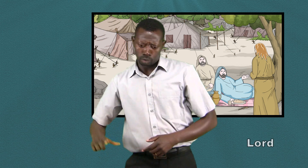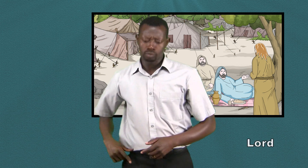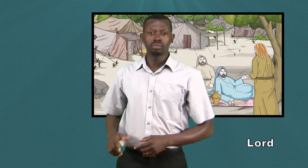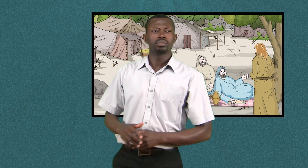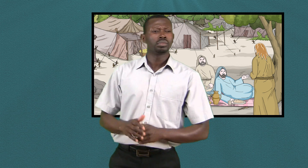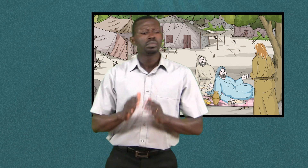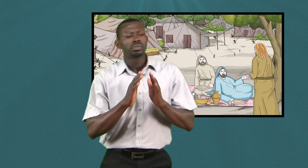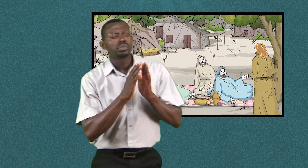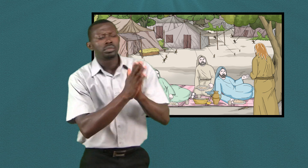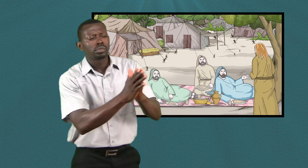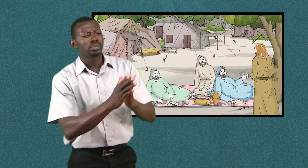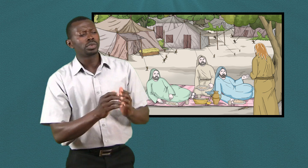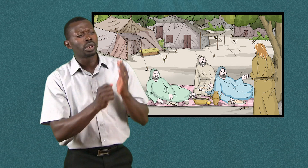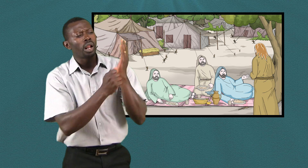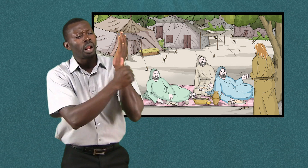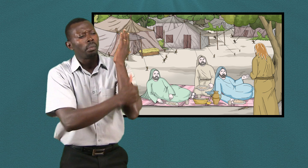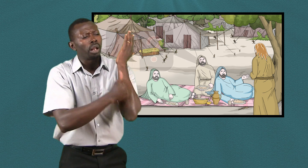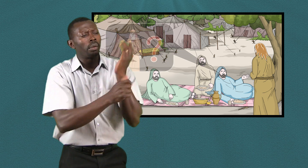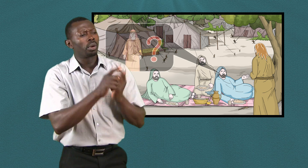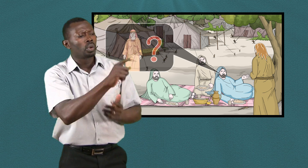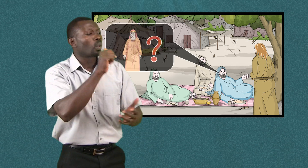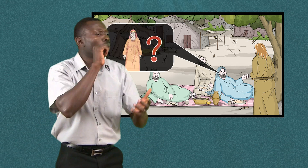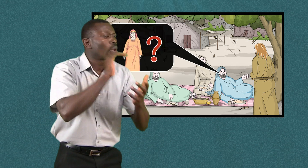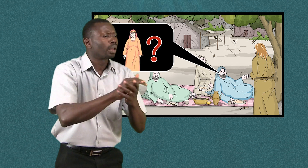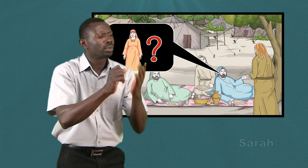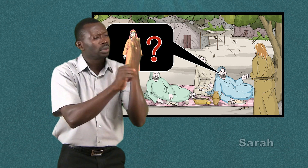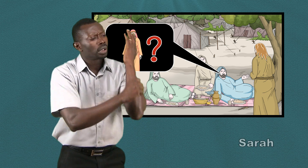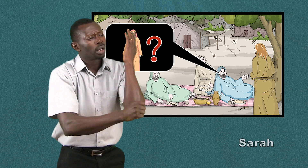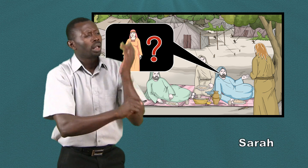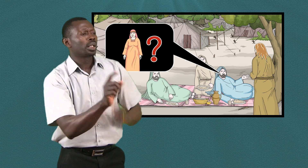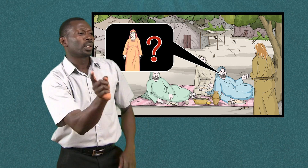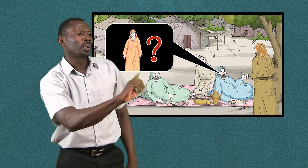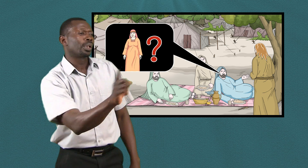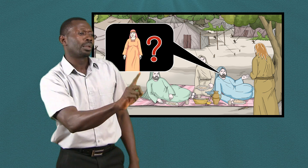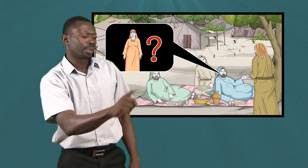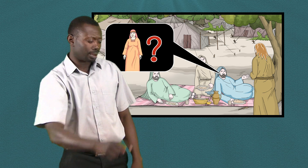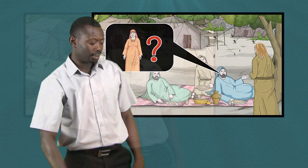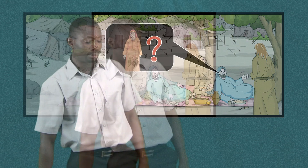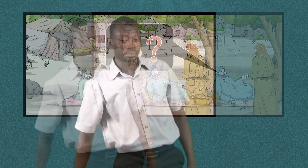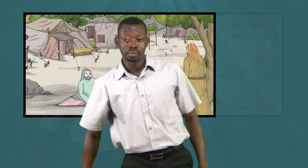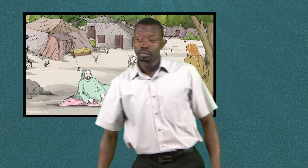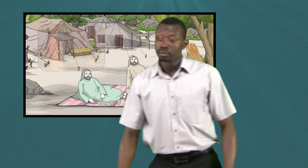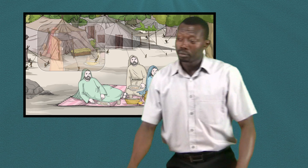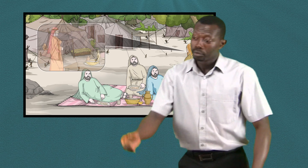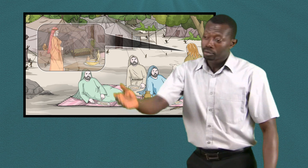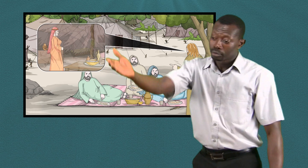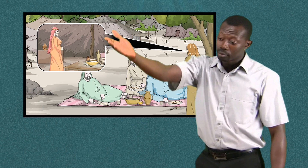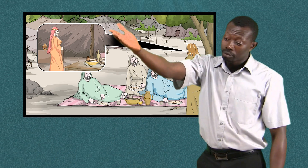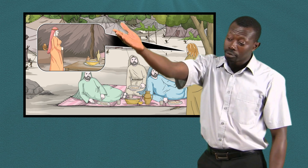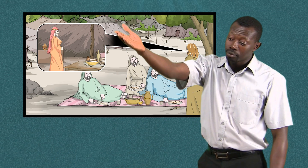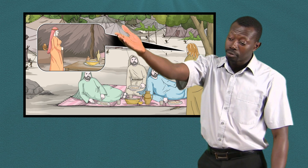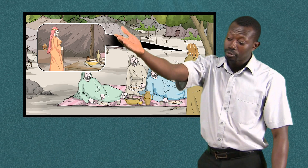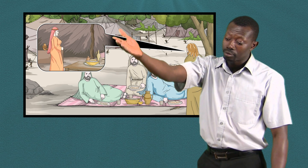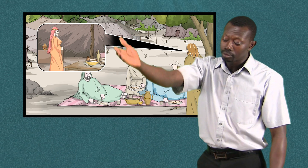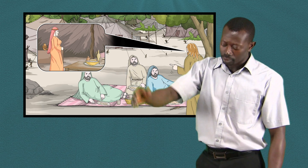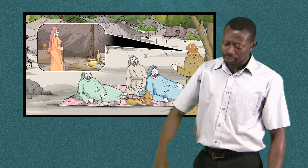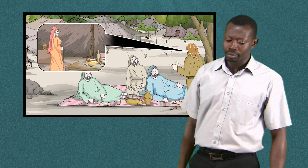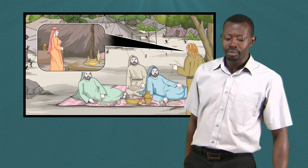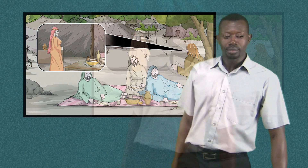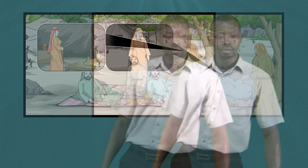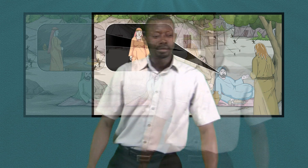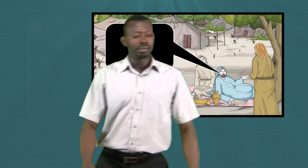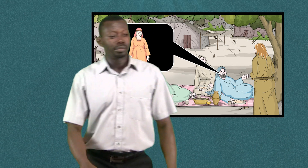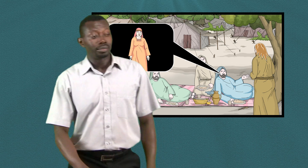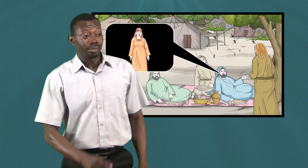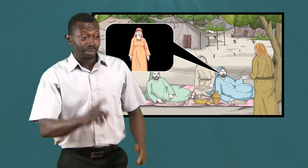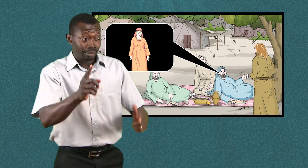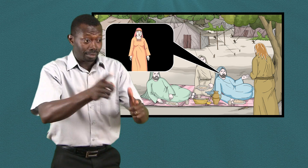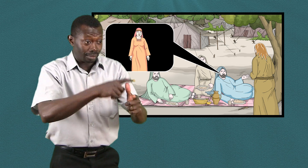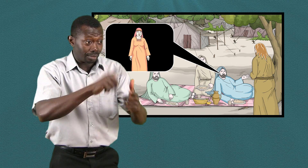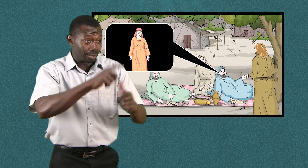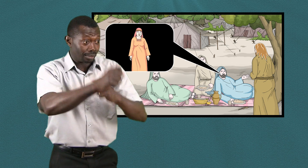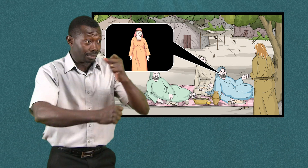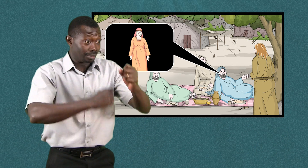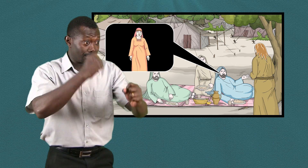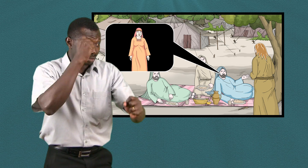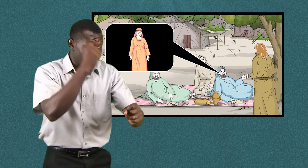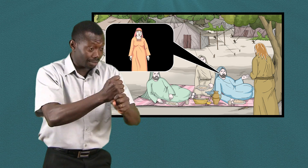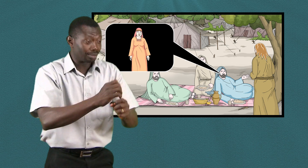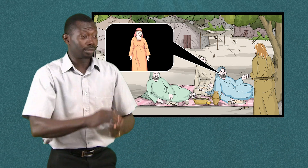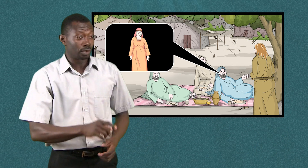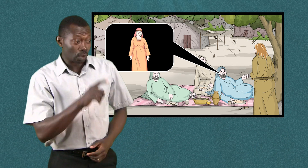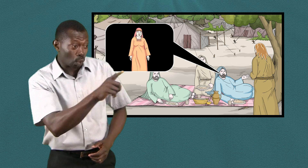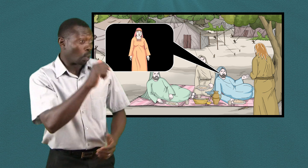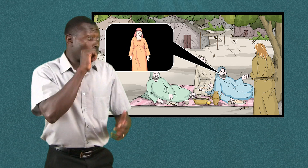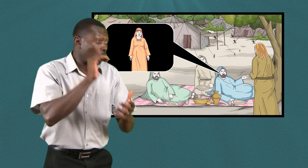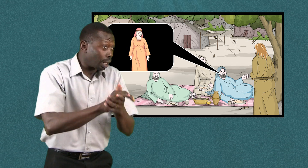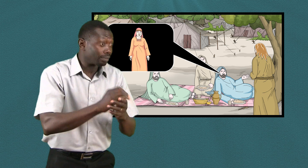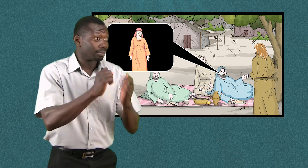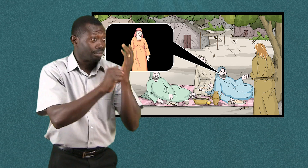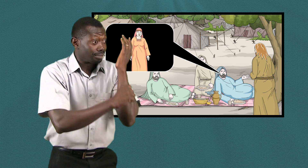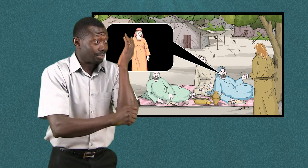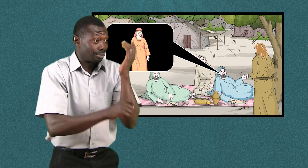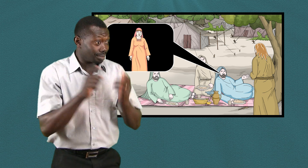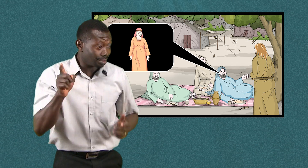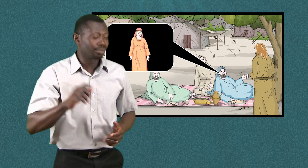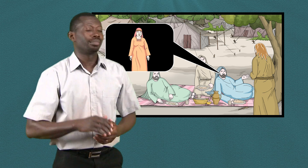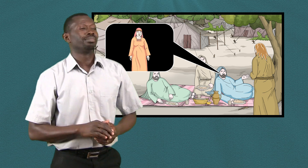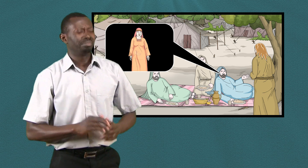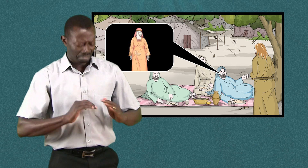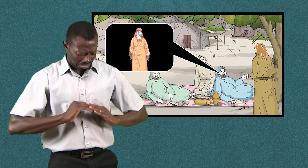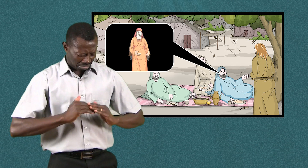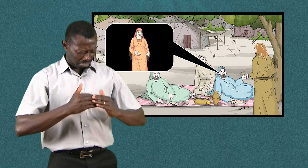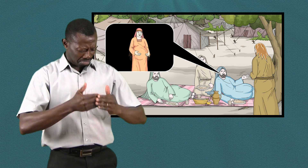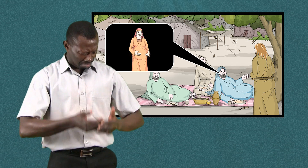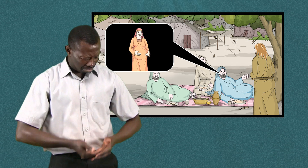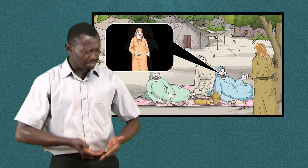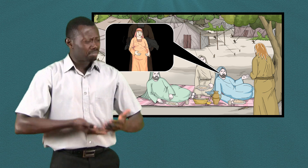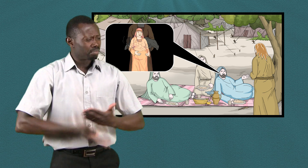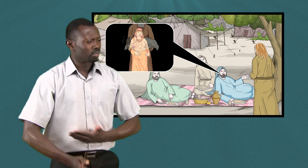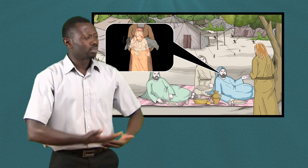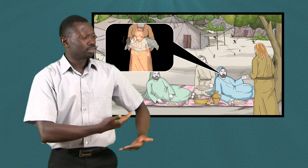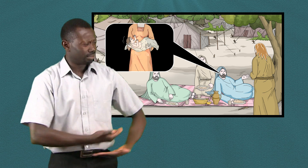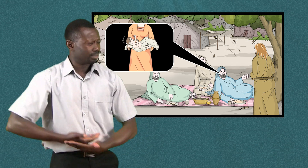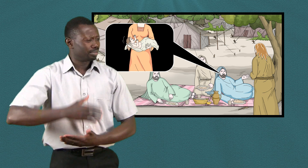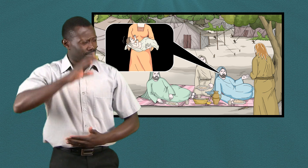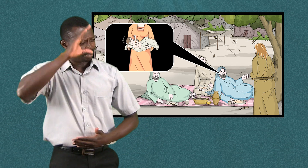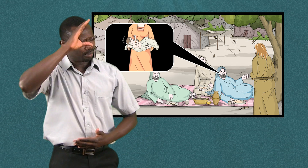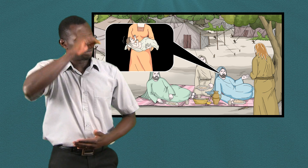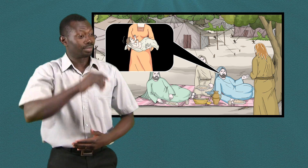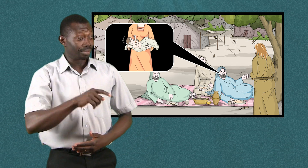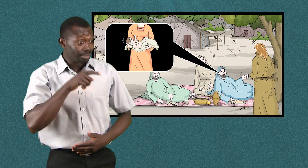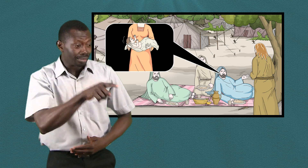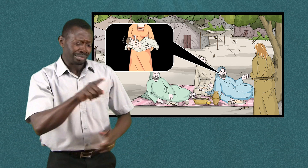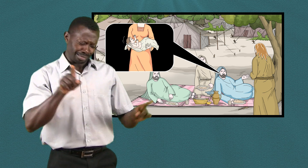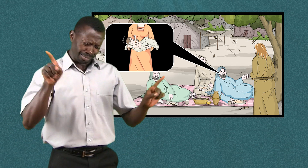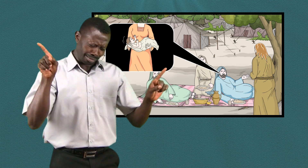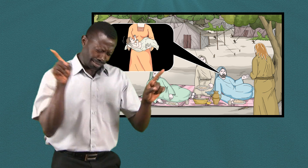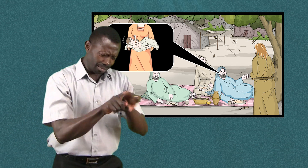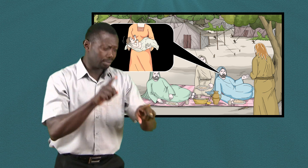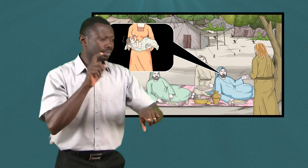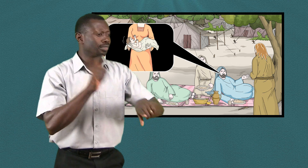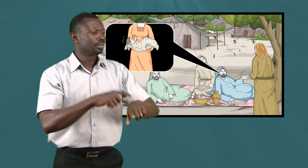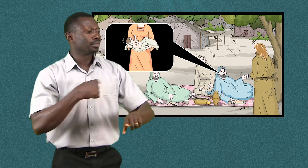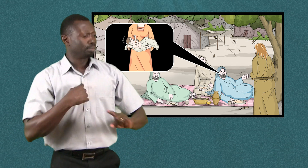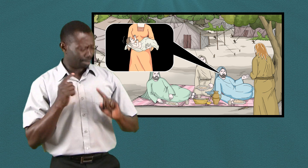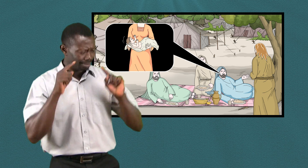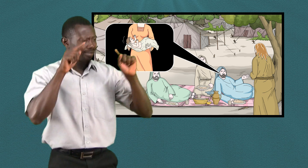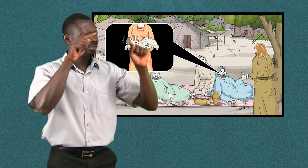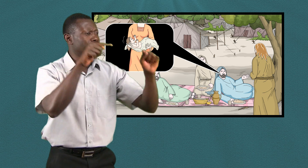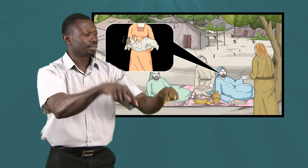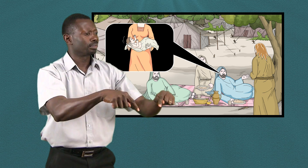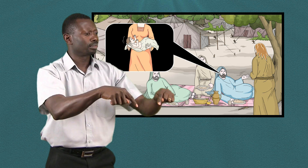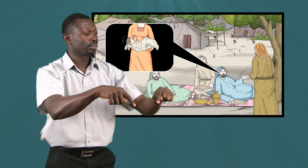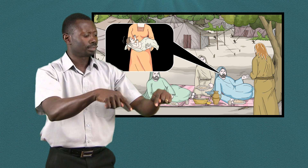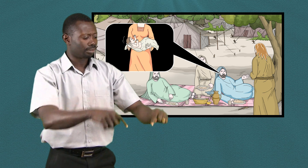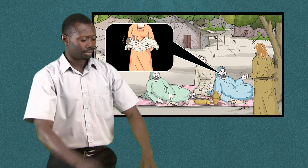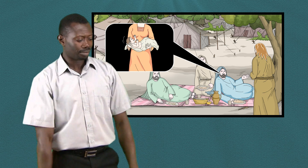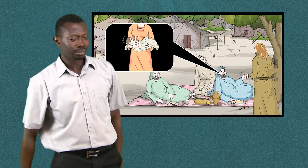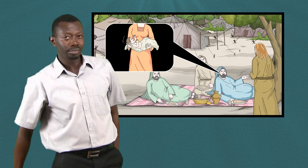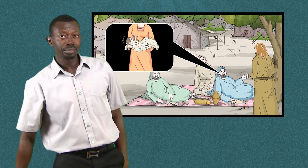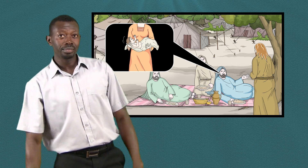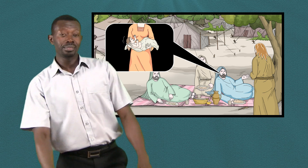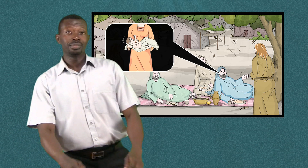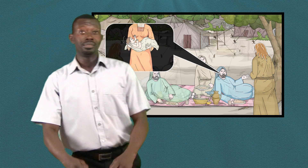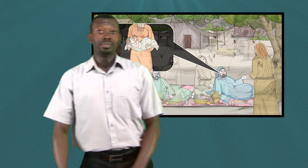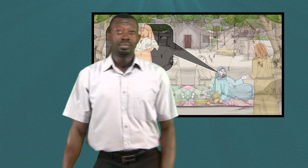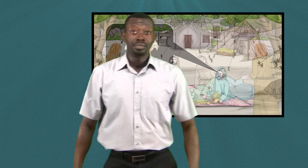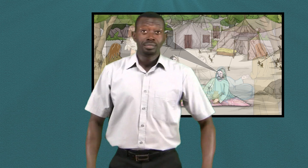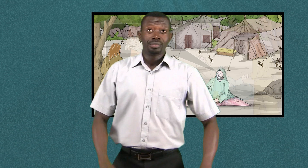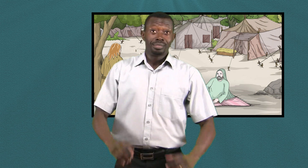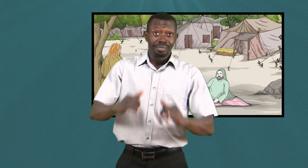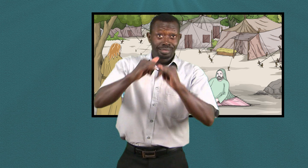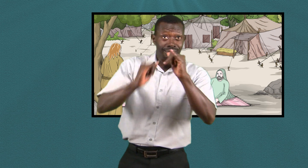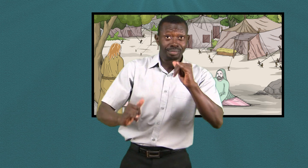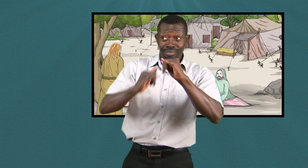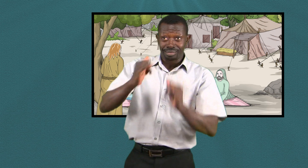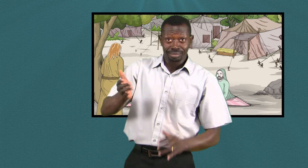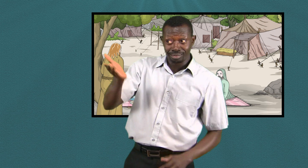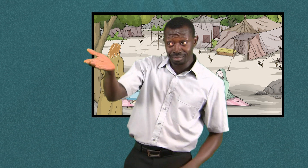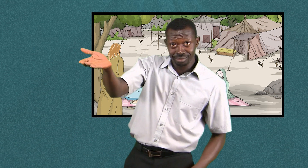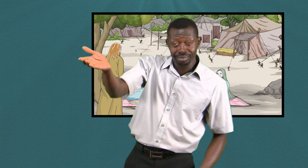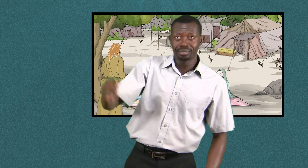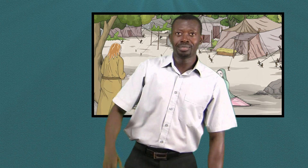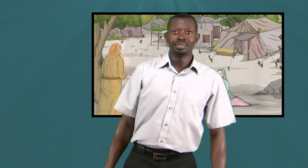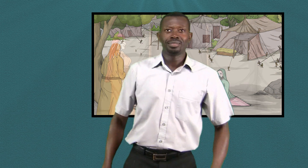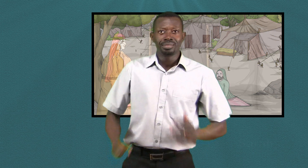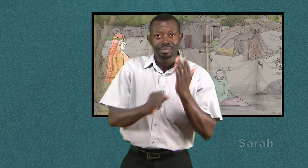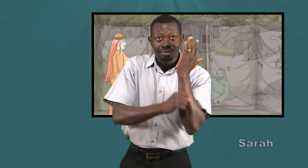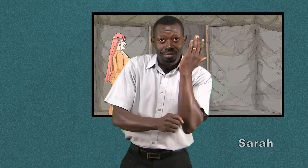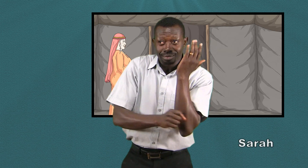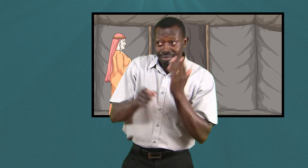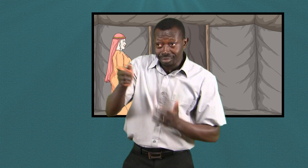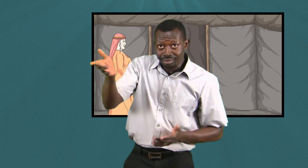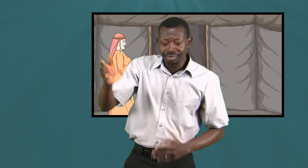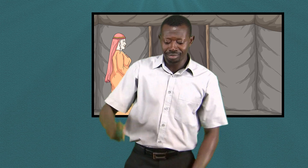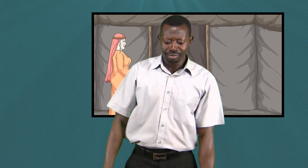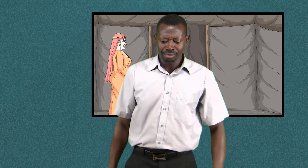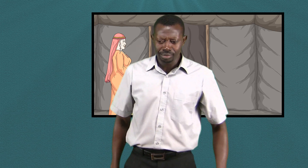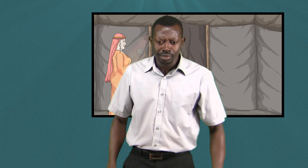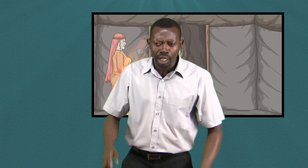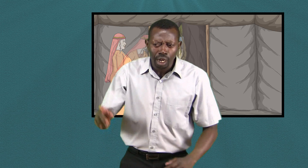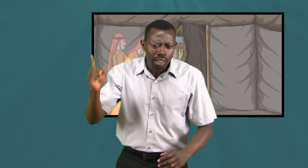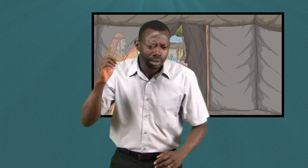“Where is your wife Sarah?” they asked. “There, in the tent,” he replied. Then the LORD said, “I will surely return to you at this time next year, and your wife Sarah will have a son!”